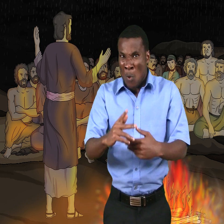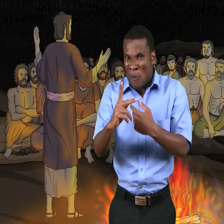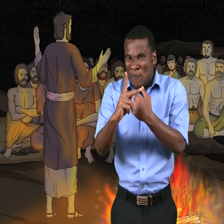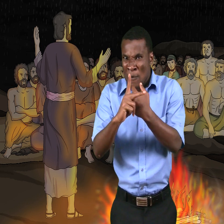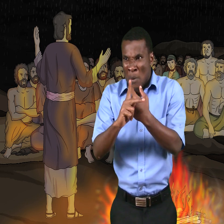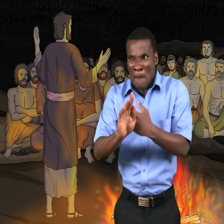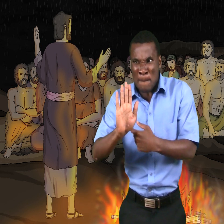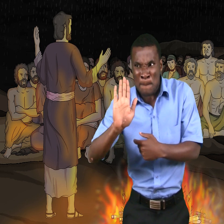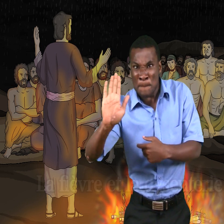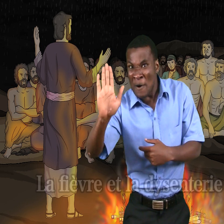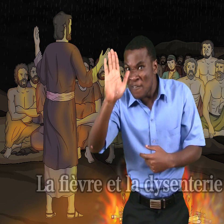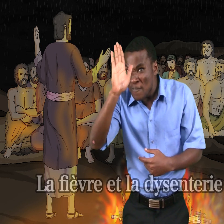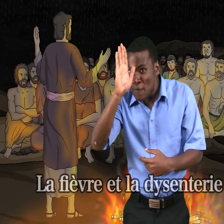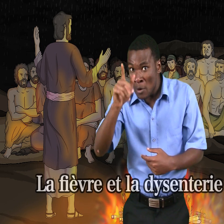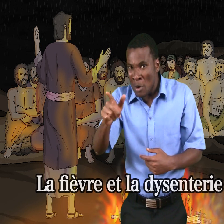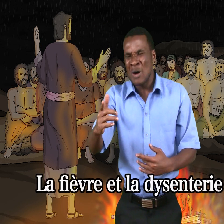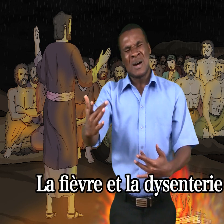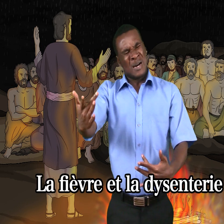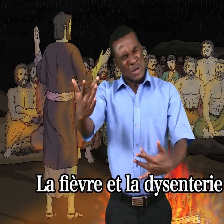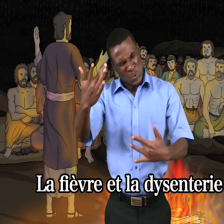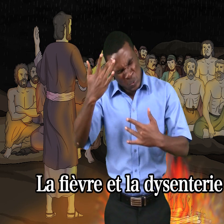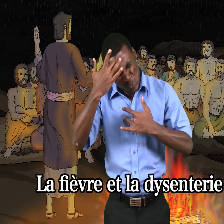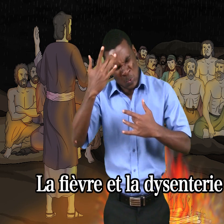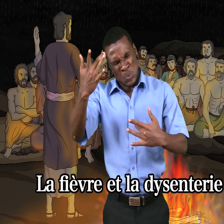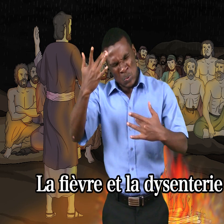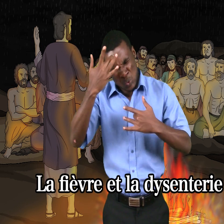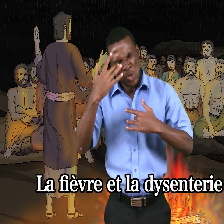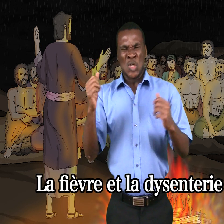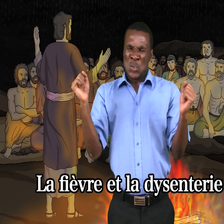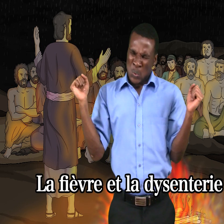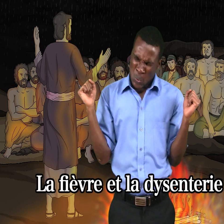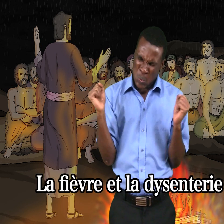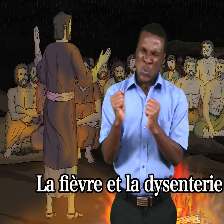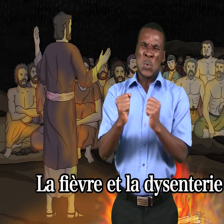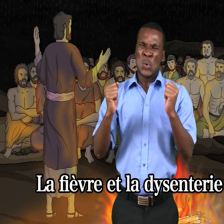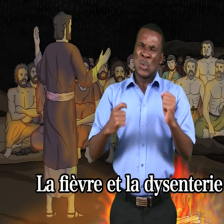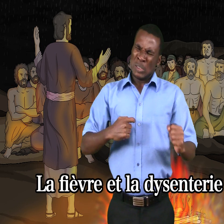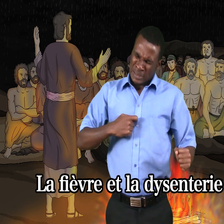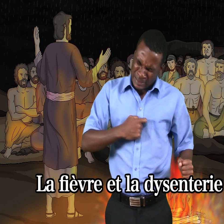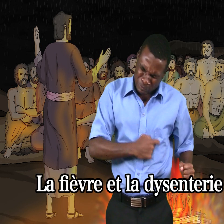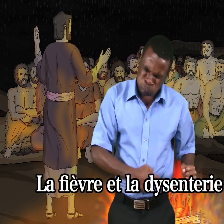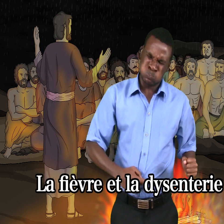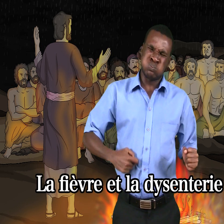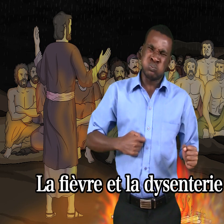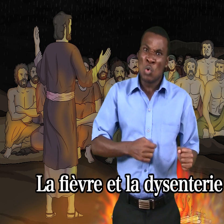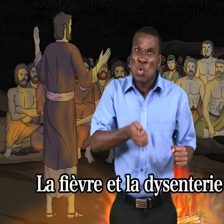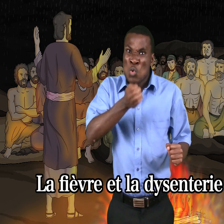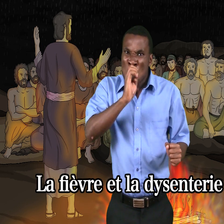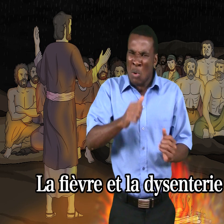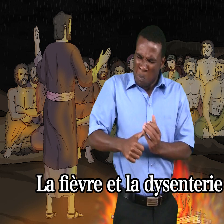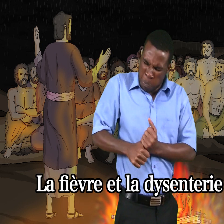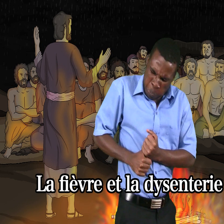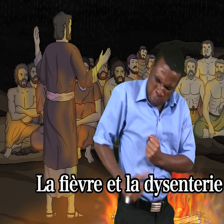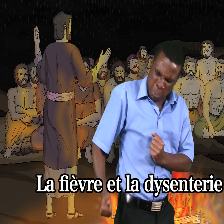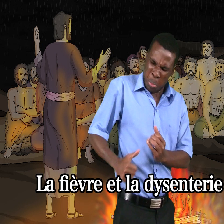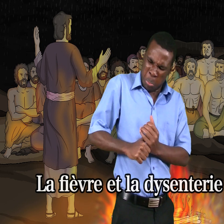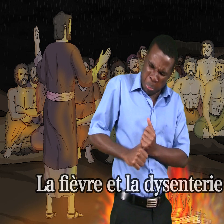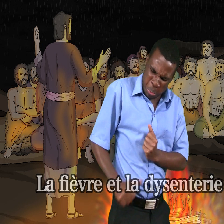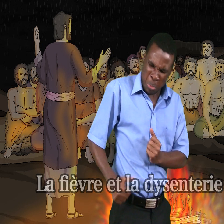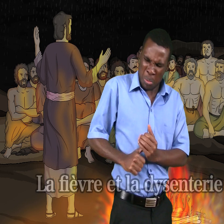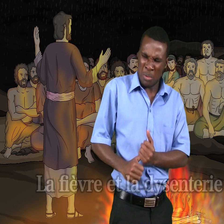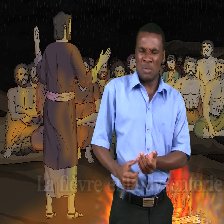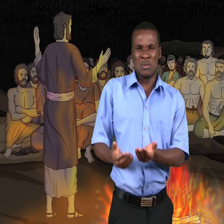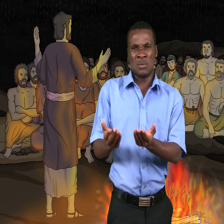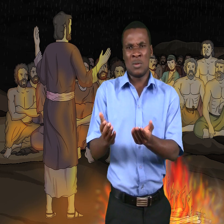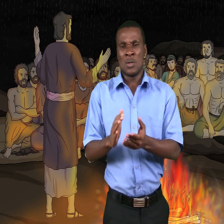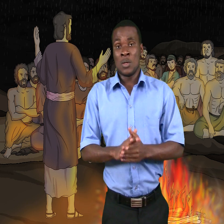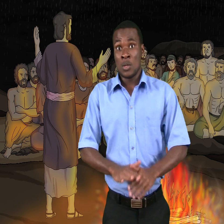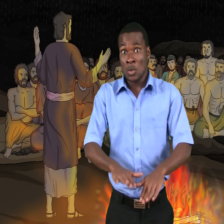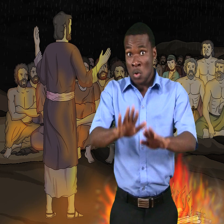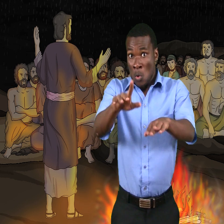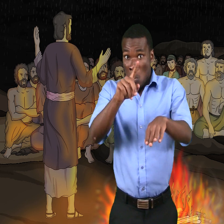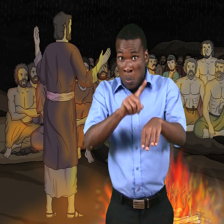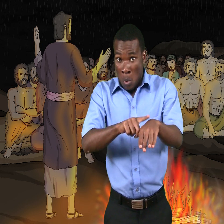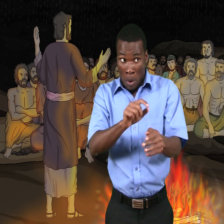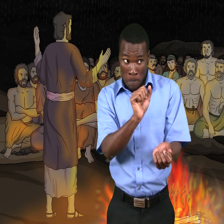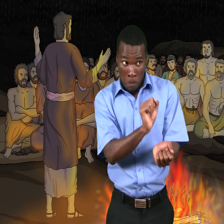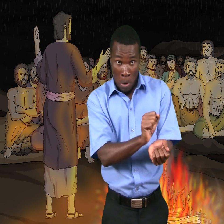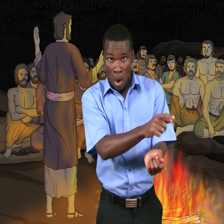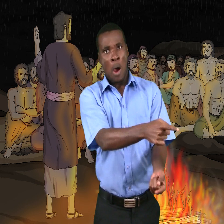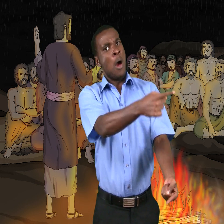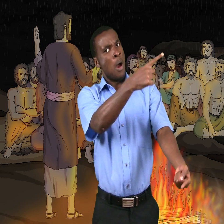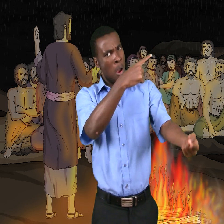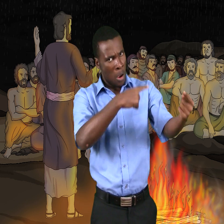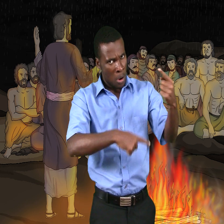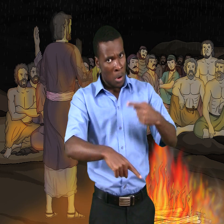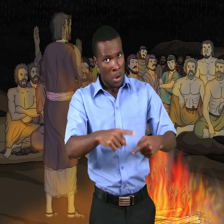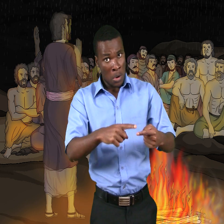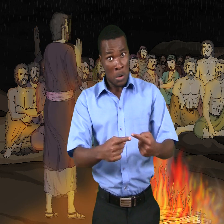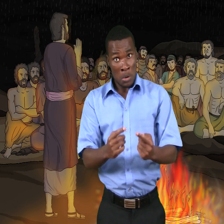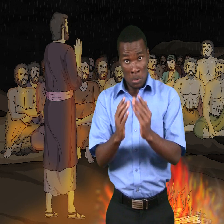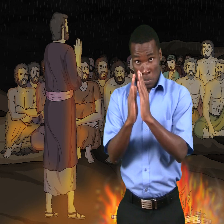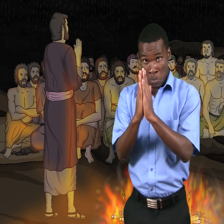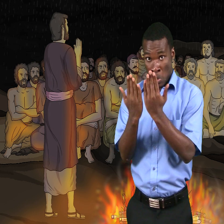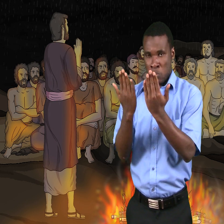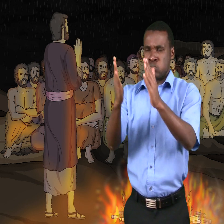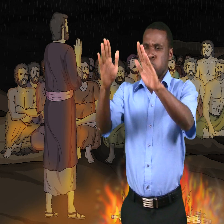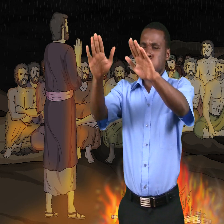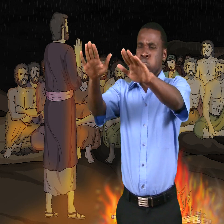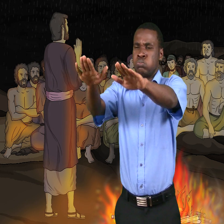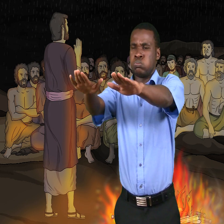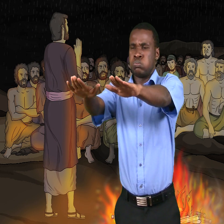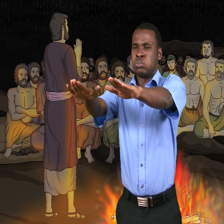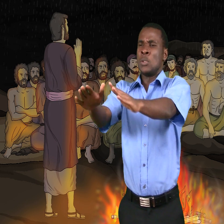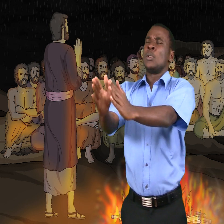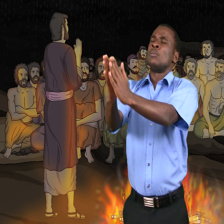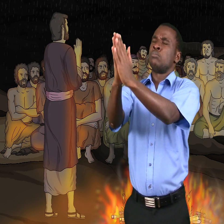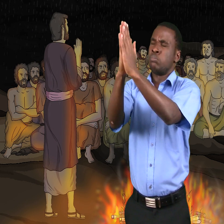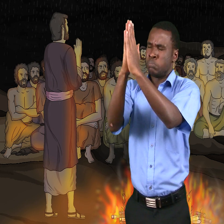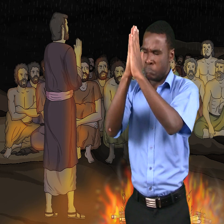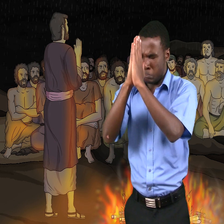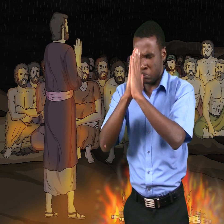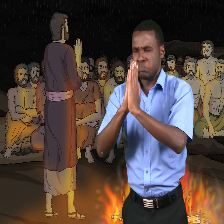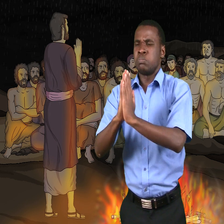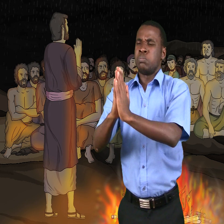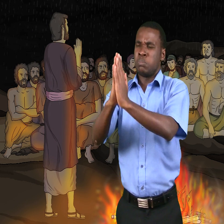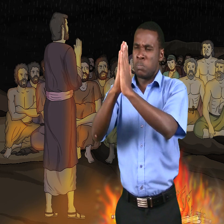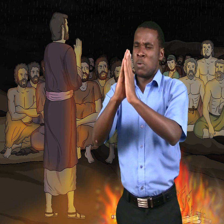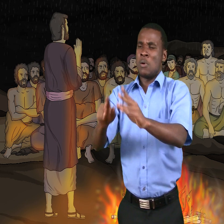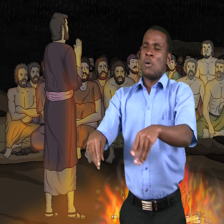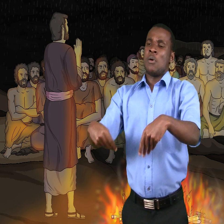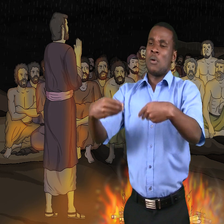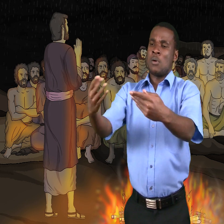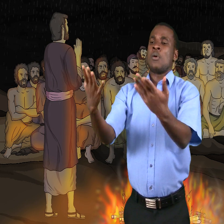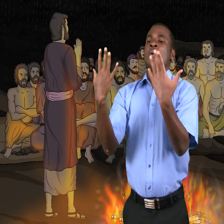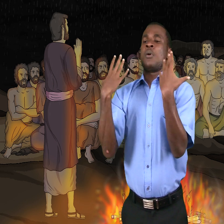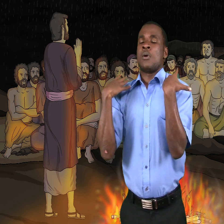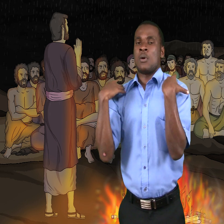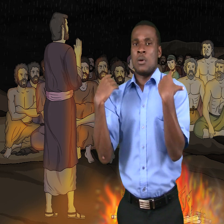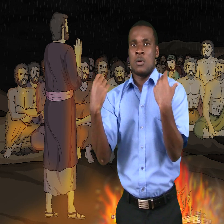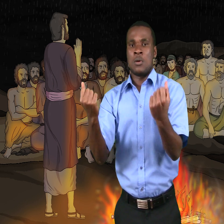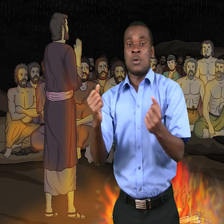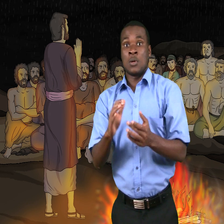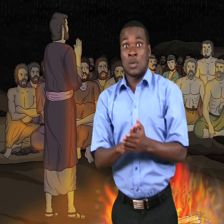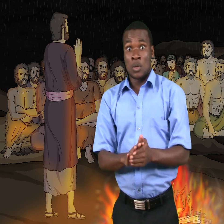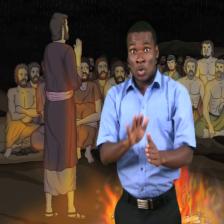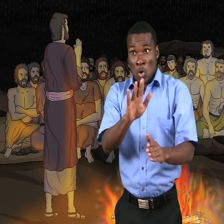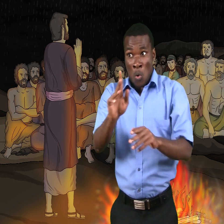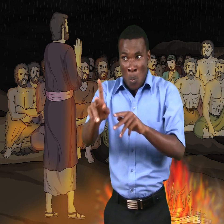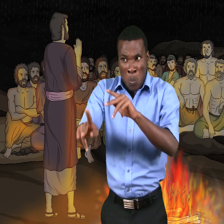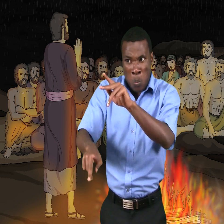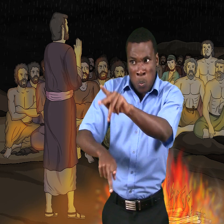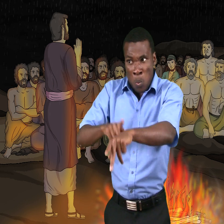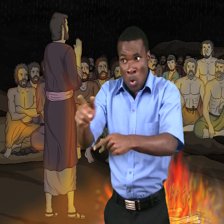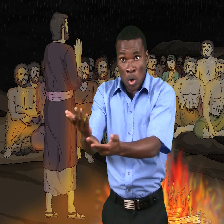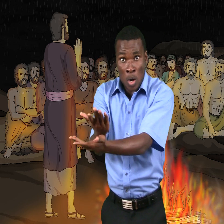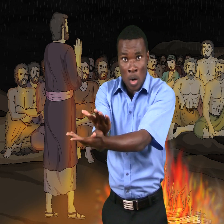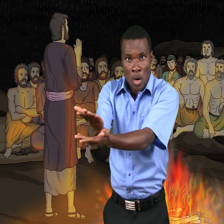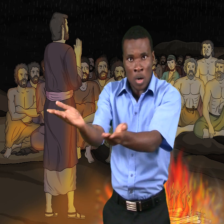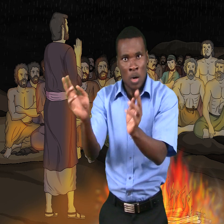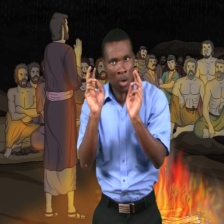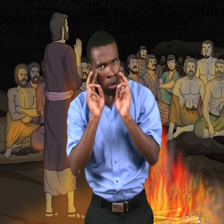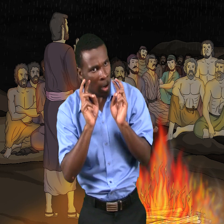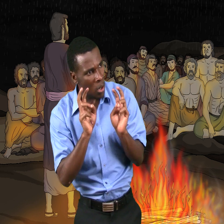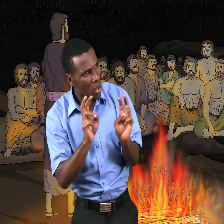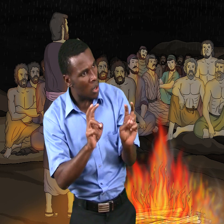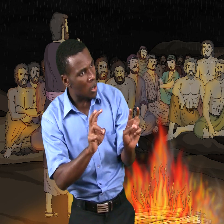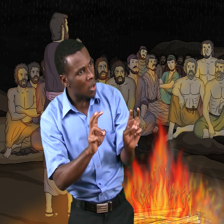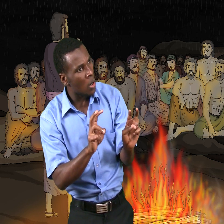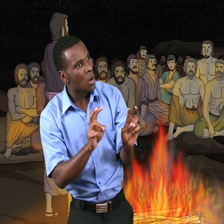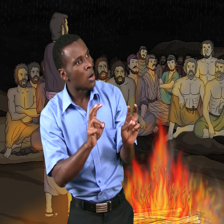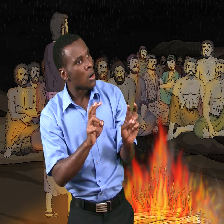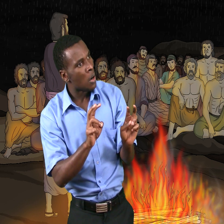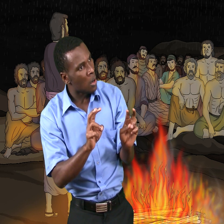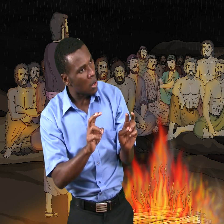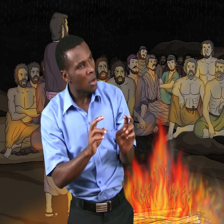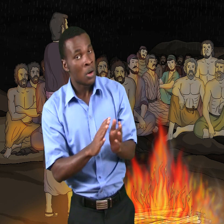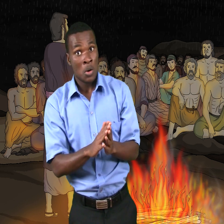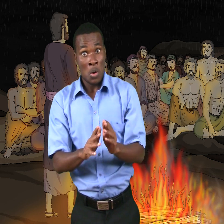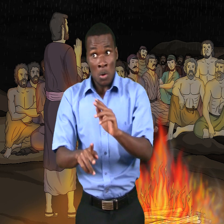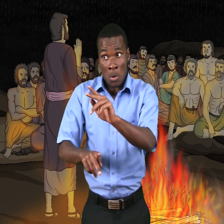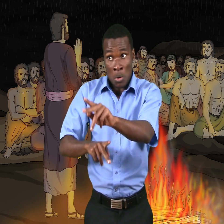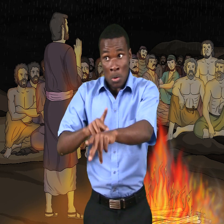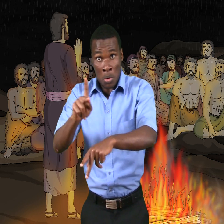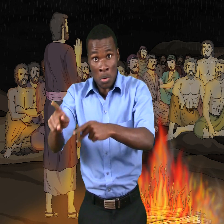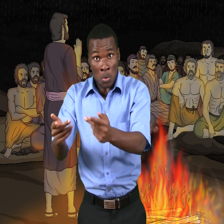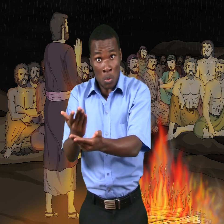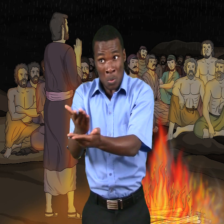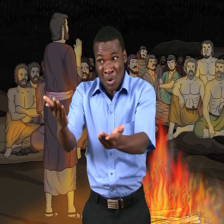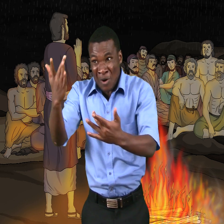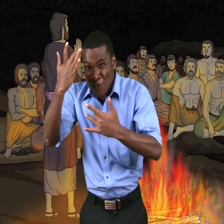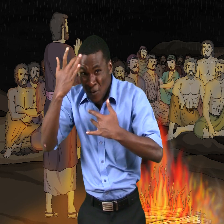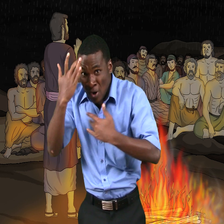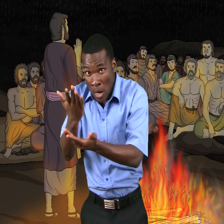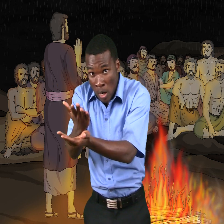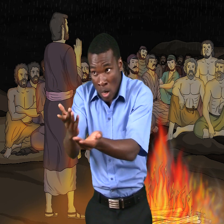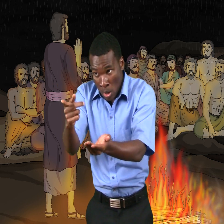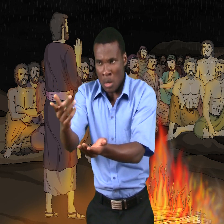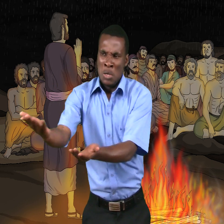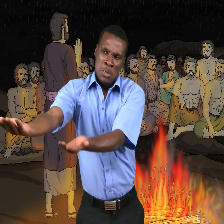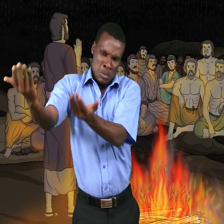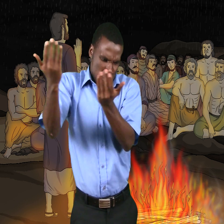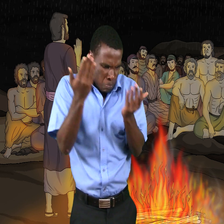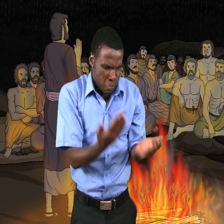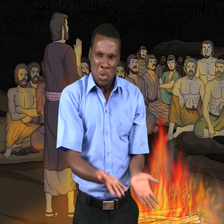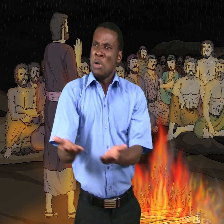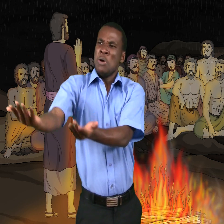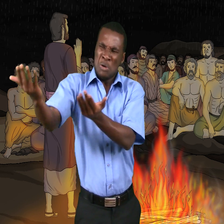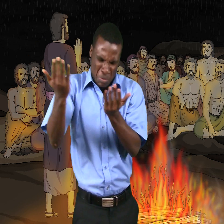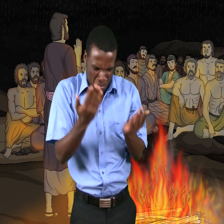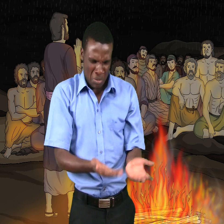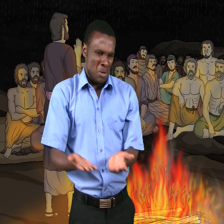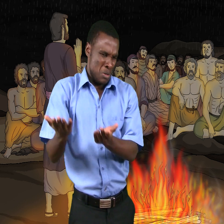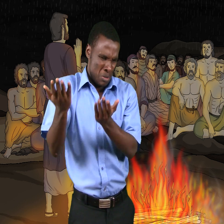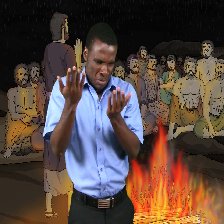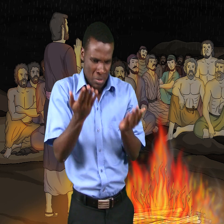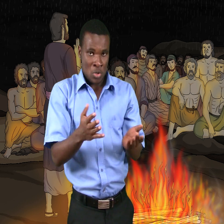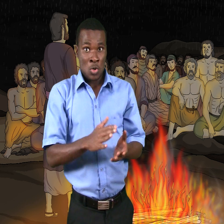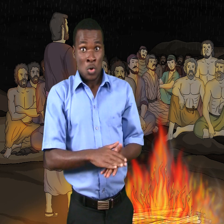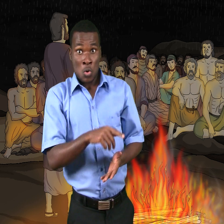The father of Publius was sick in bed, suffering from fever and dysentery.